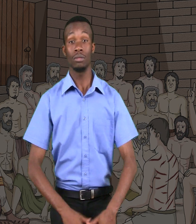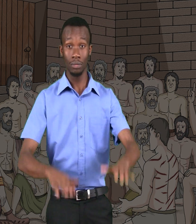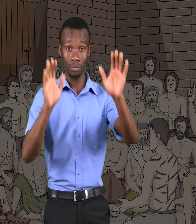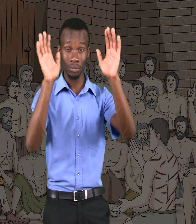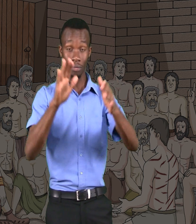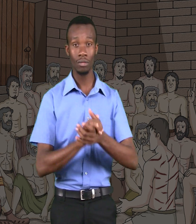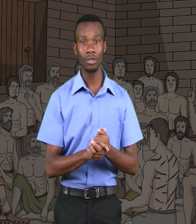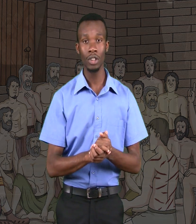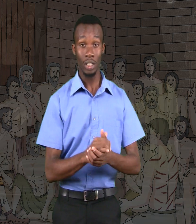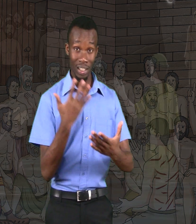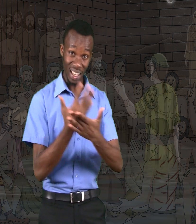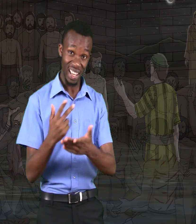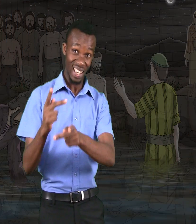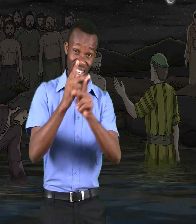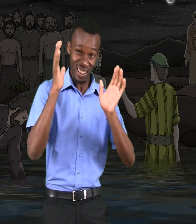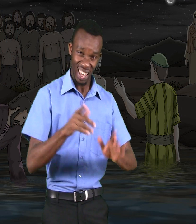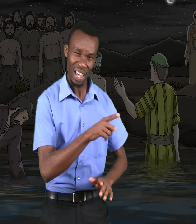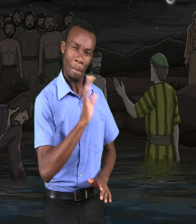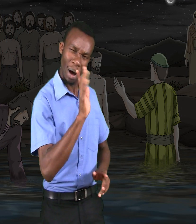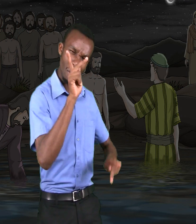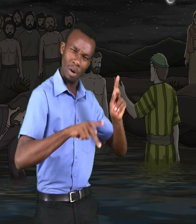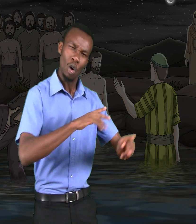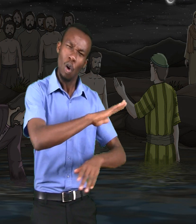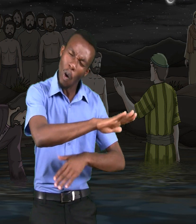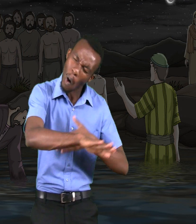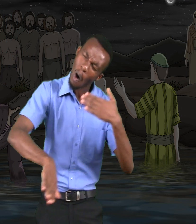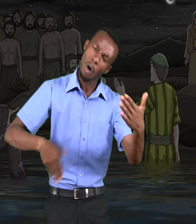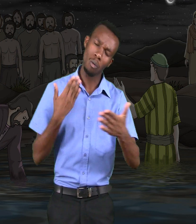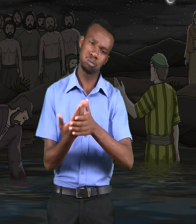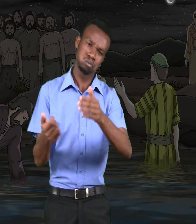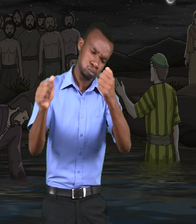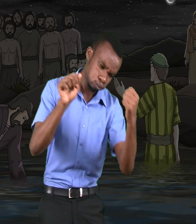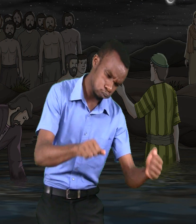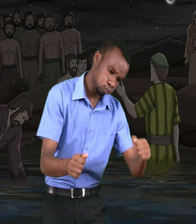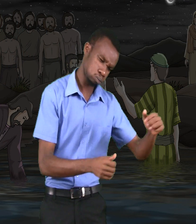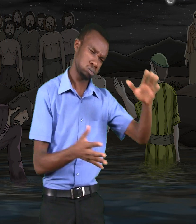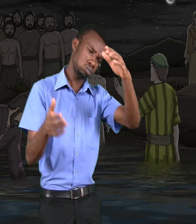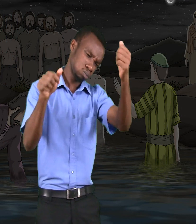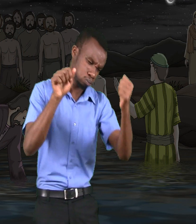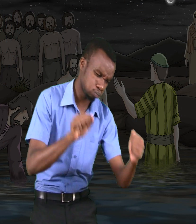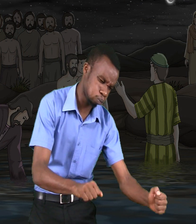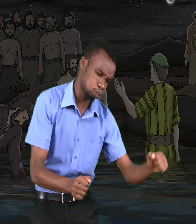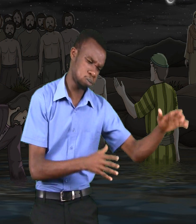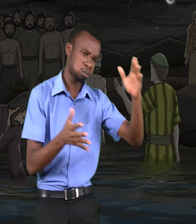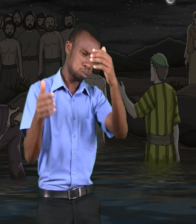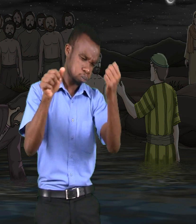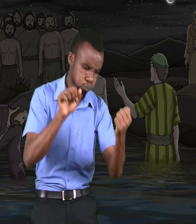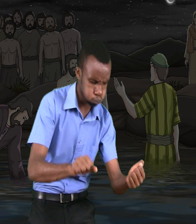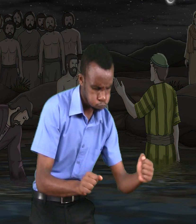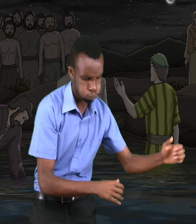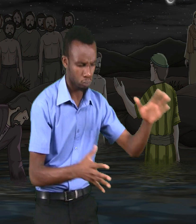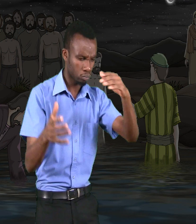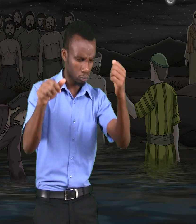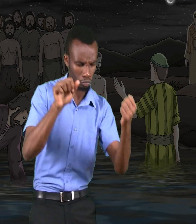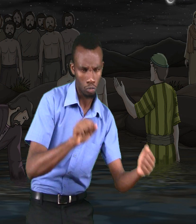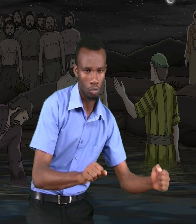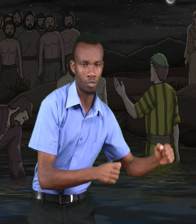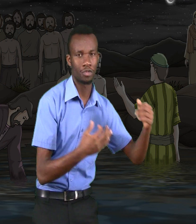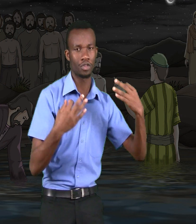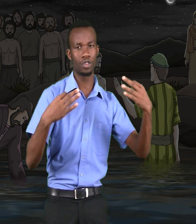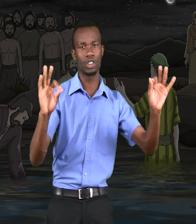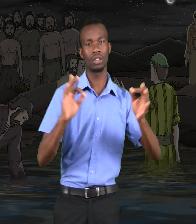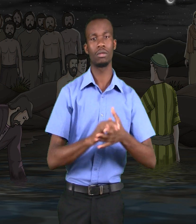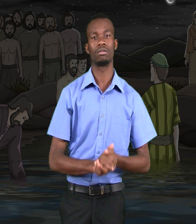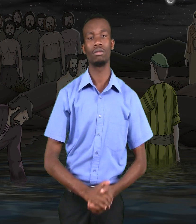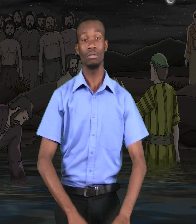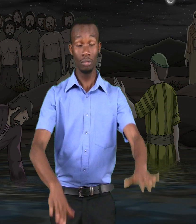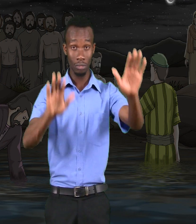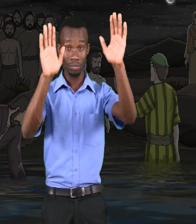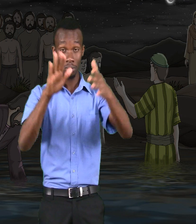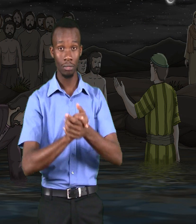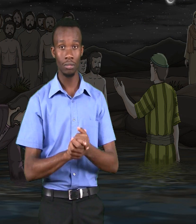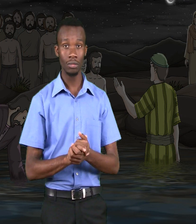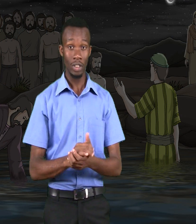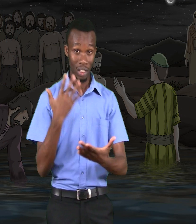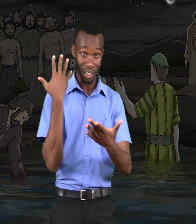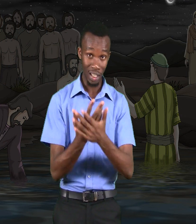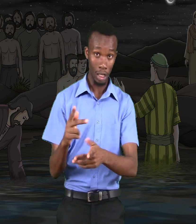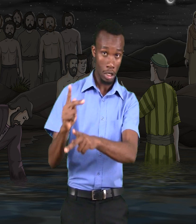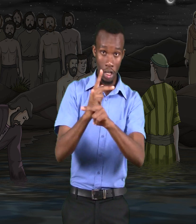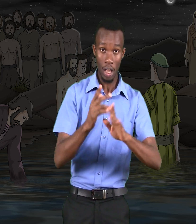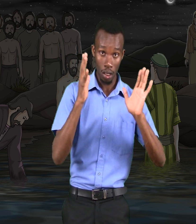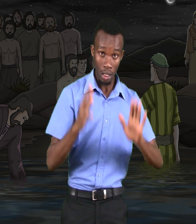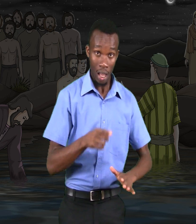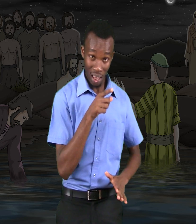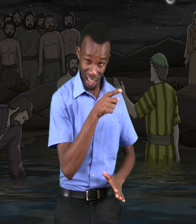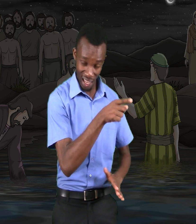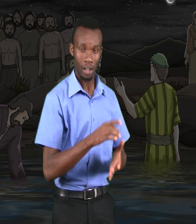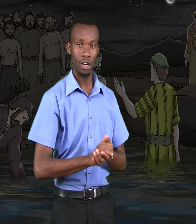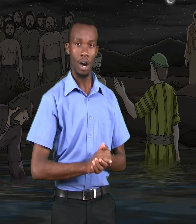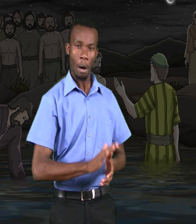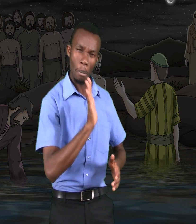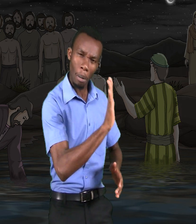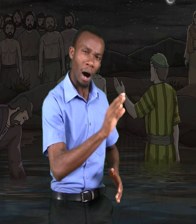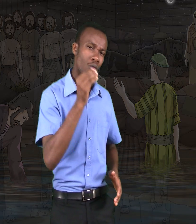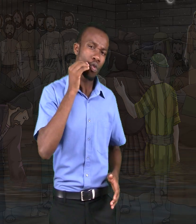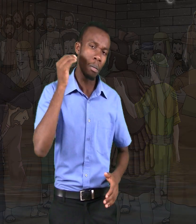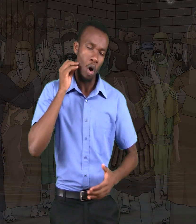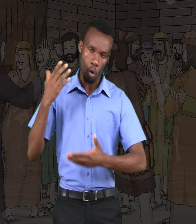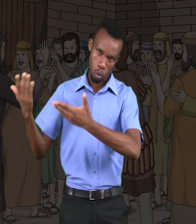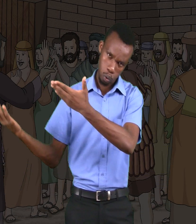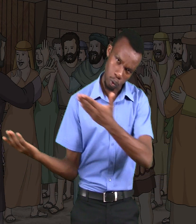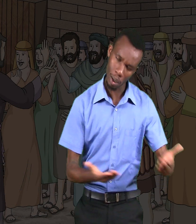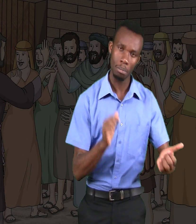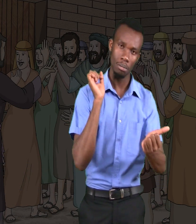And without delay, he and all his household were baptized.